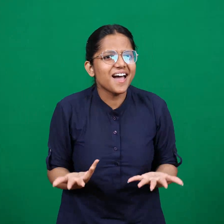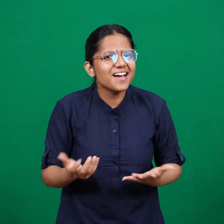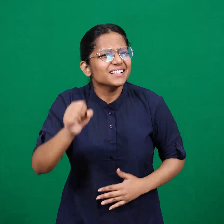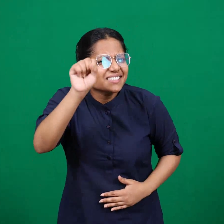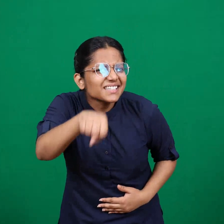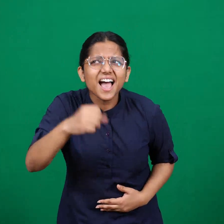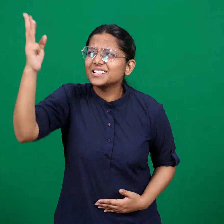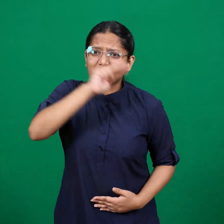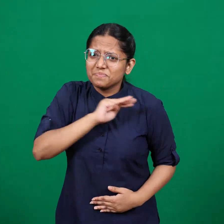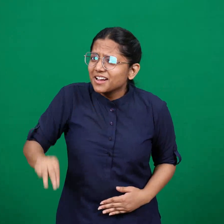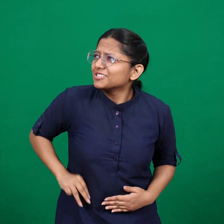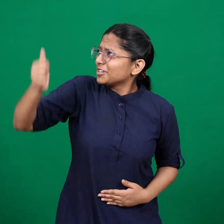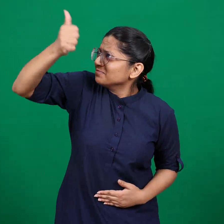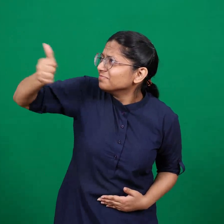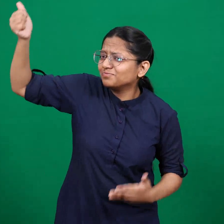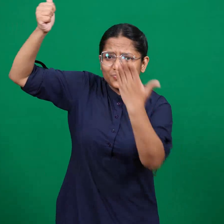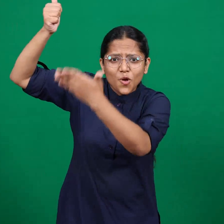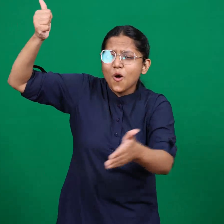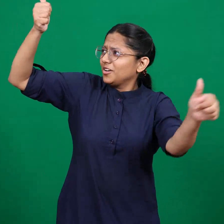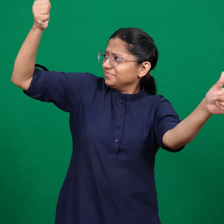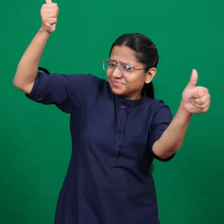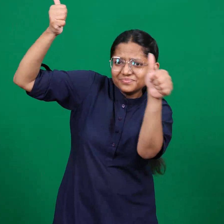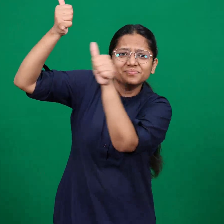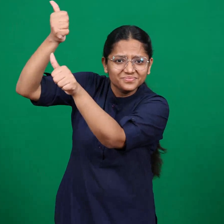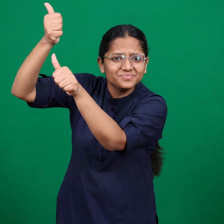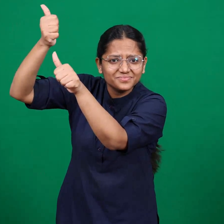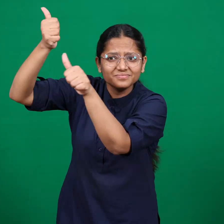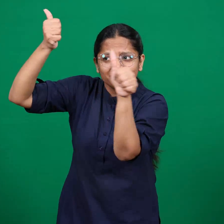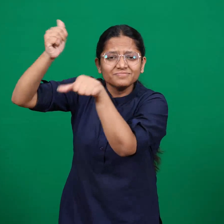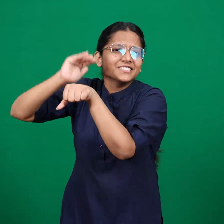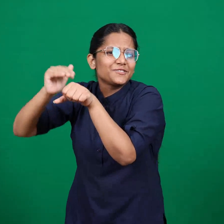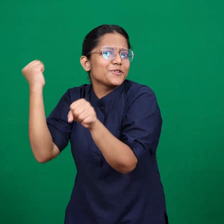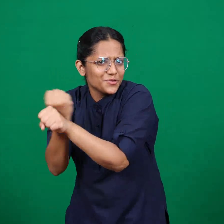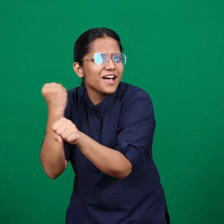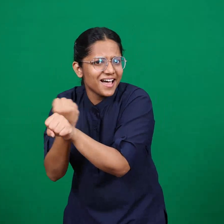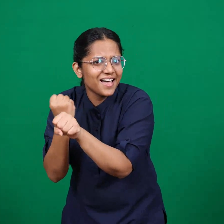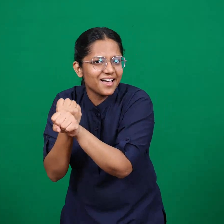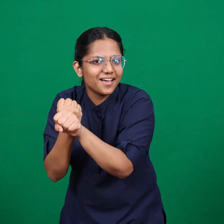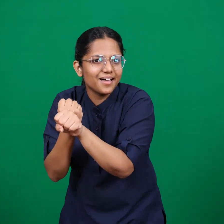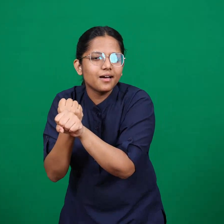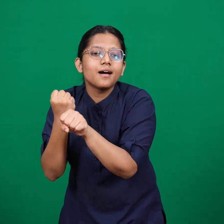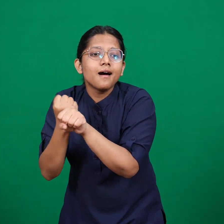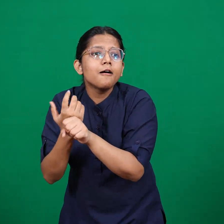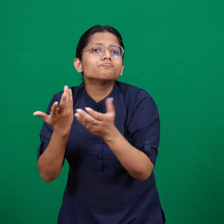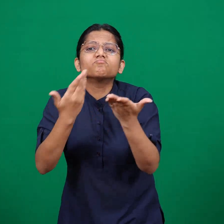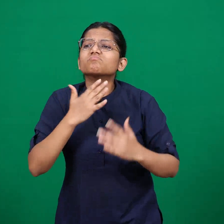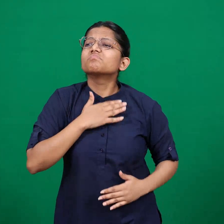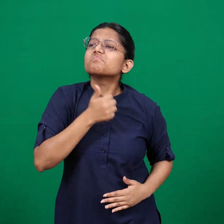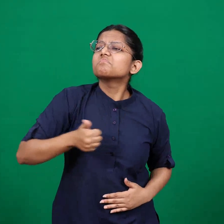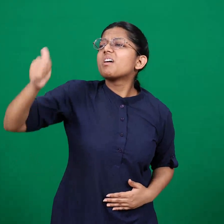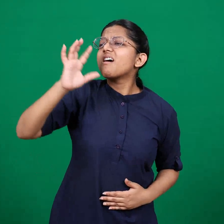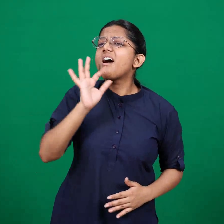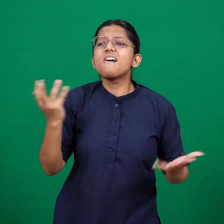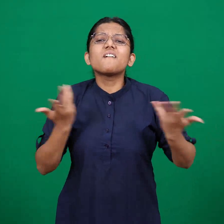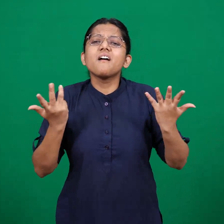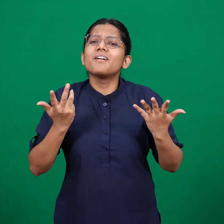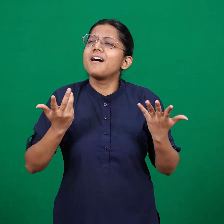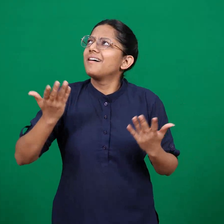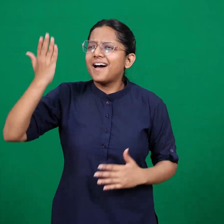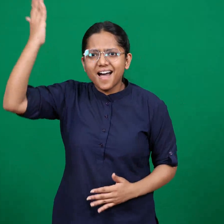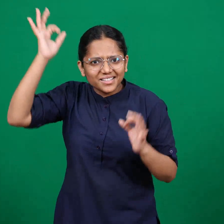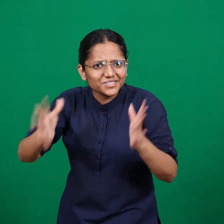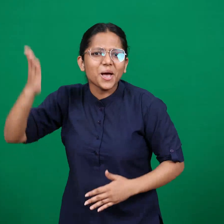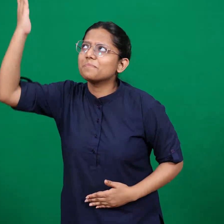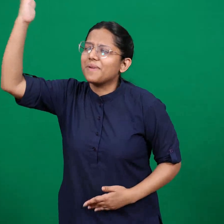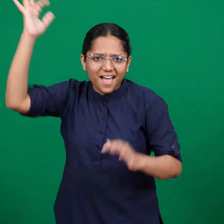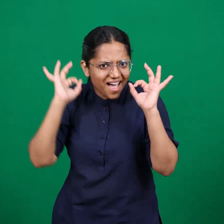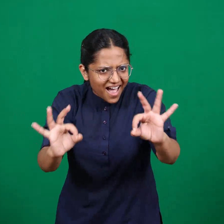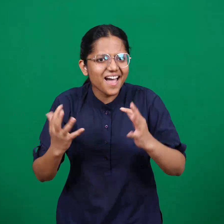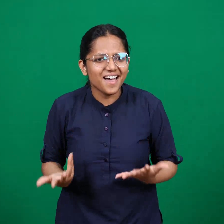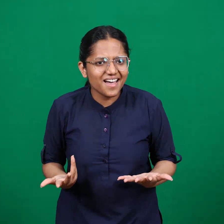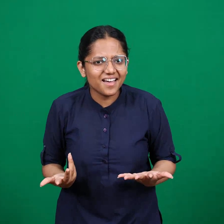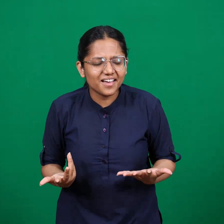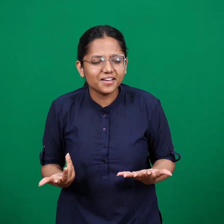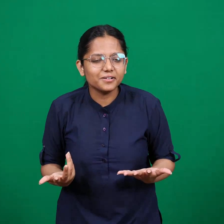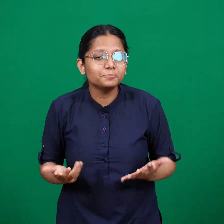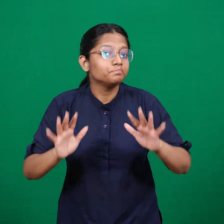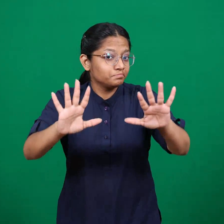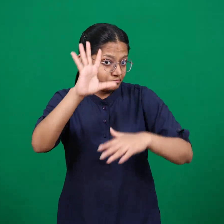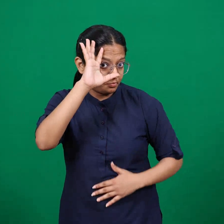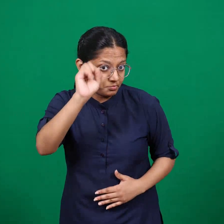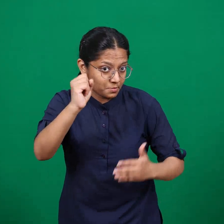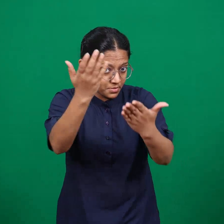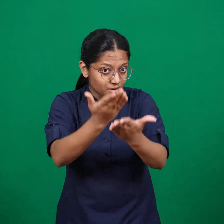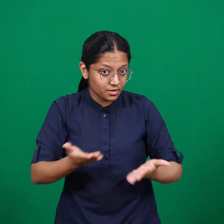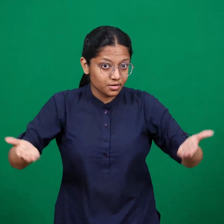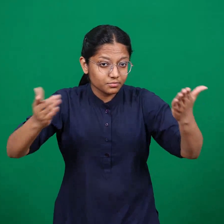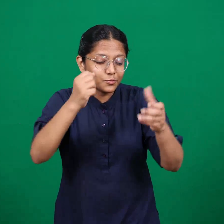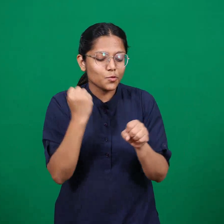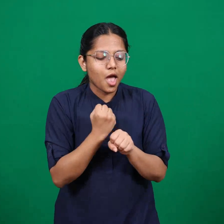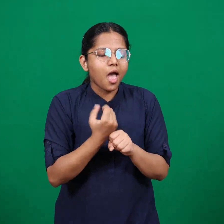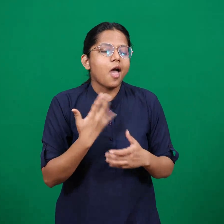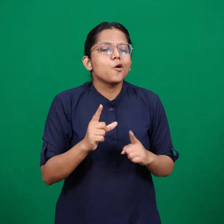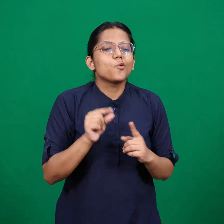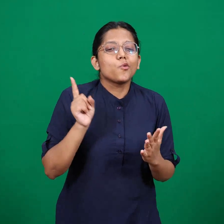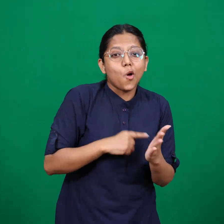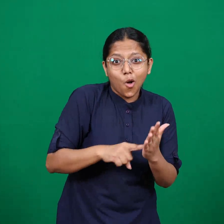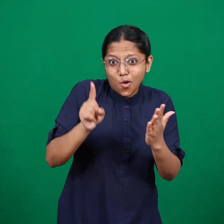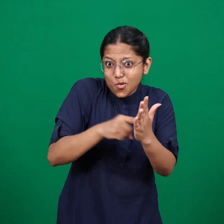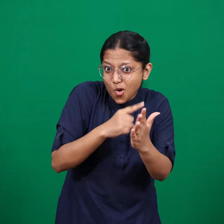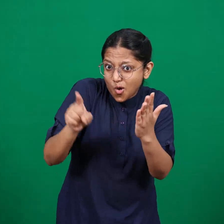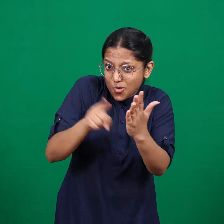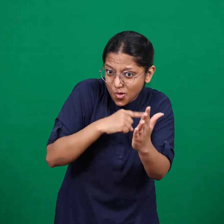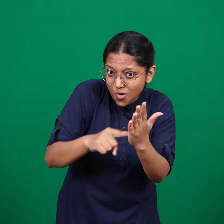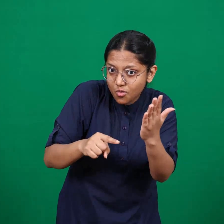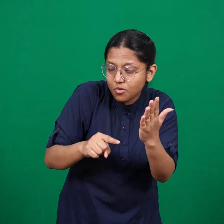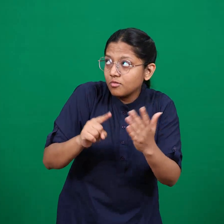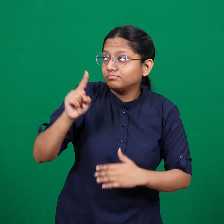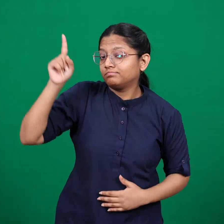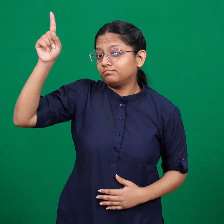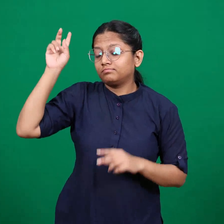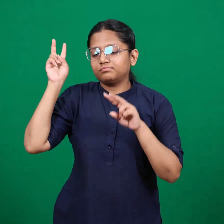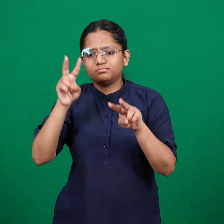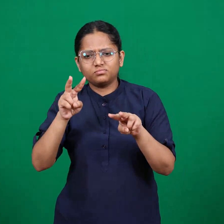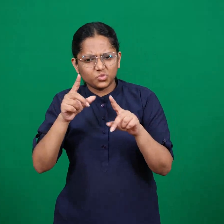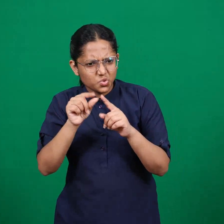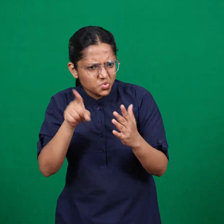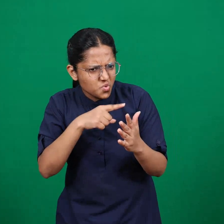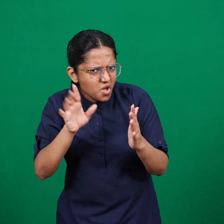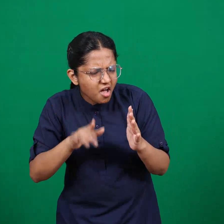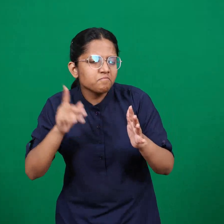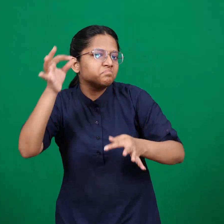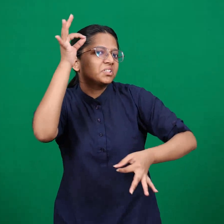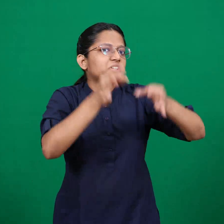It is the Lord Christ you are serving.